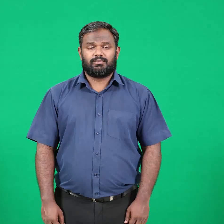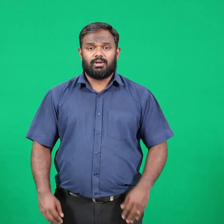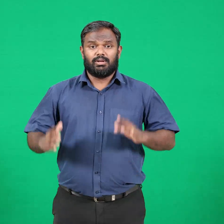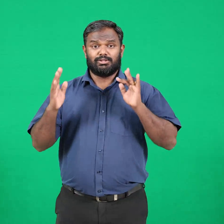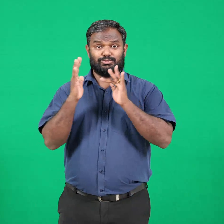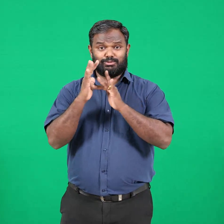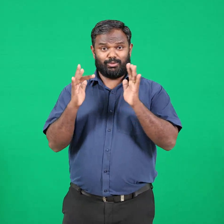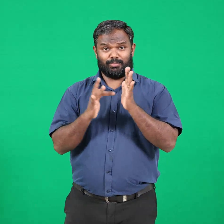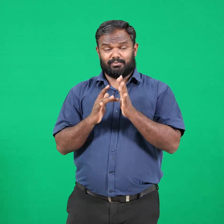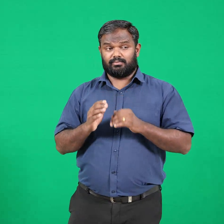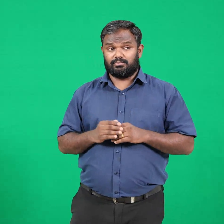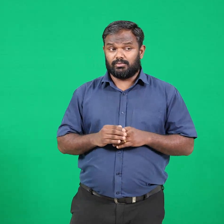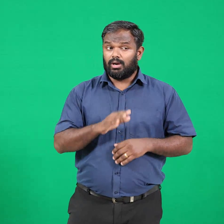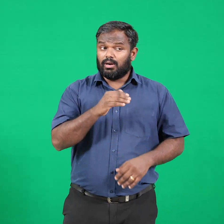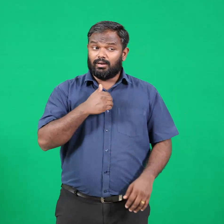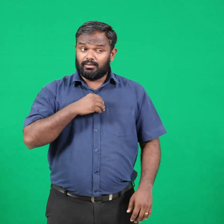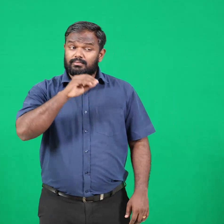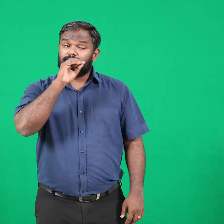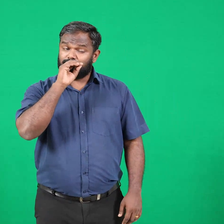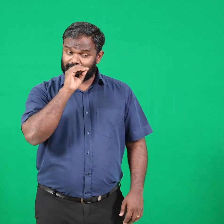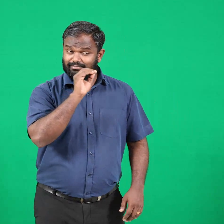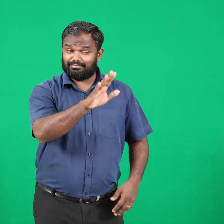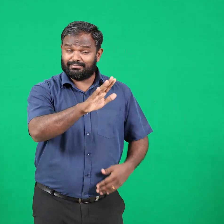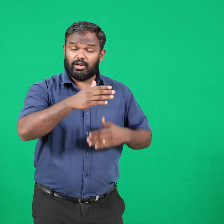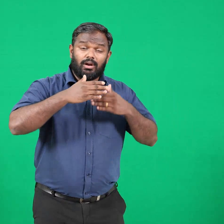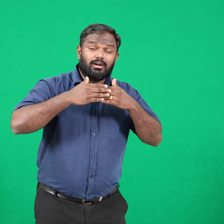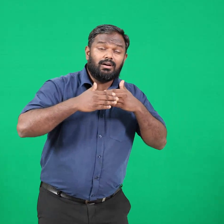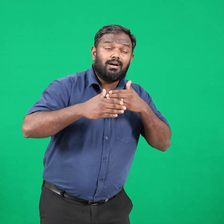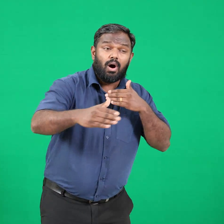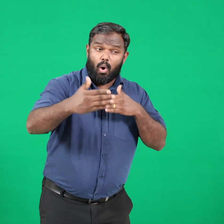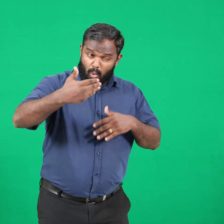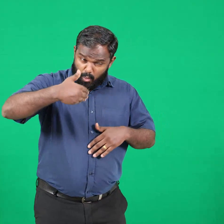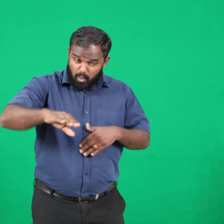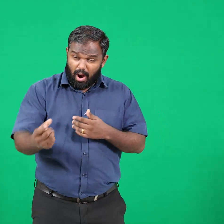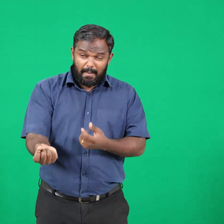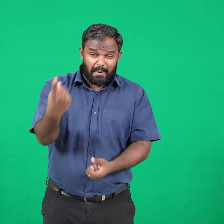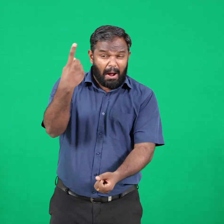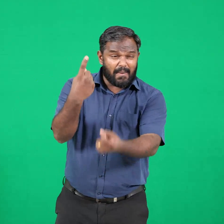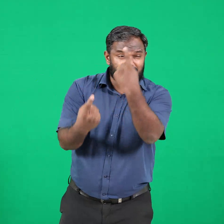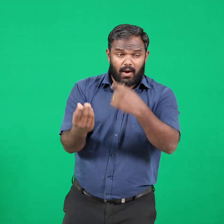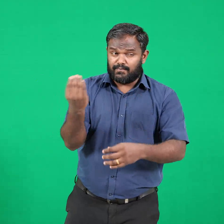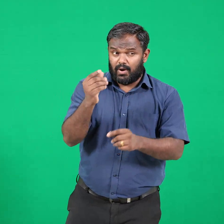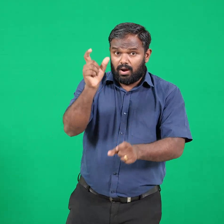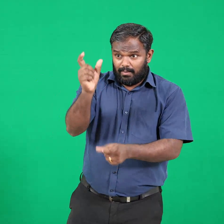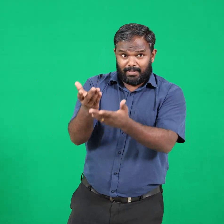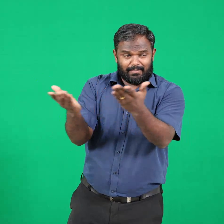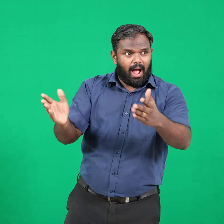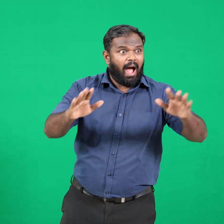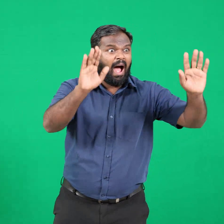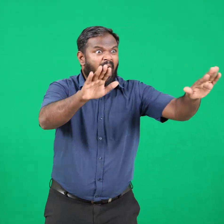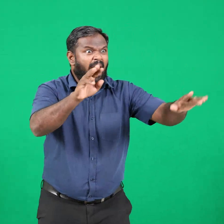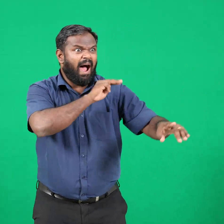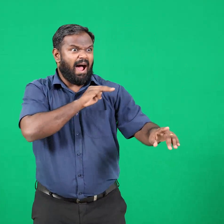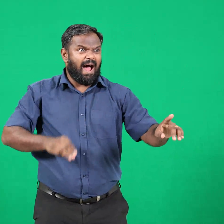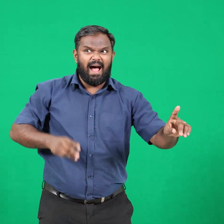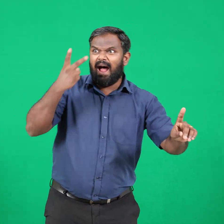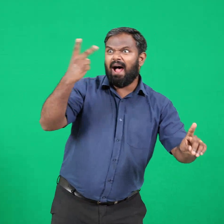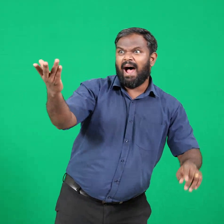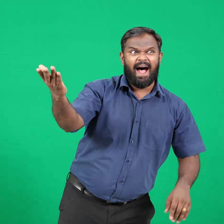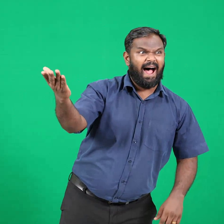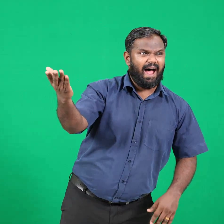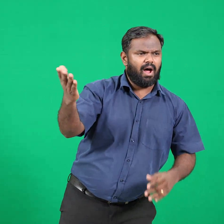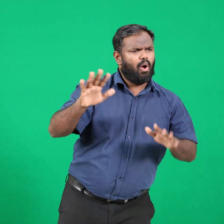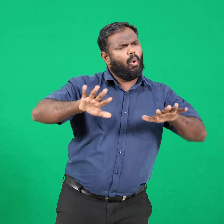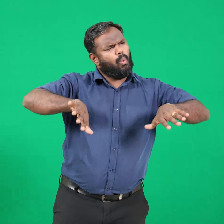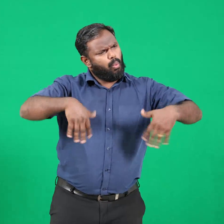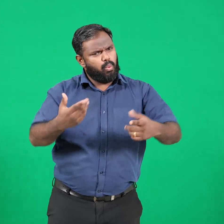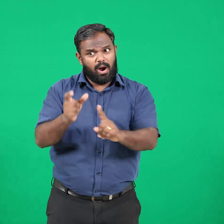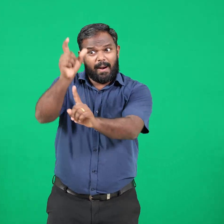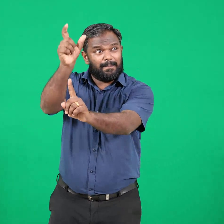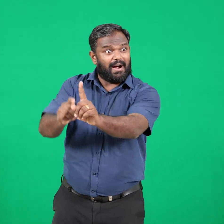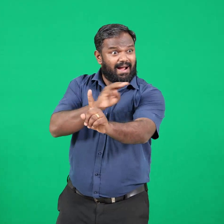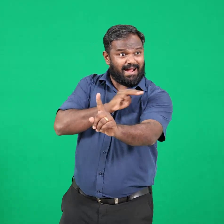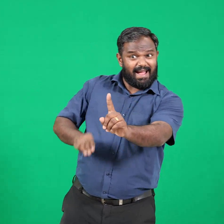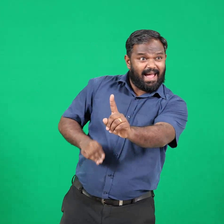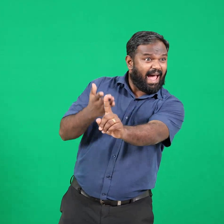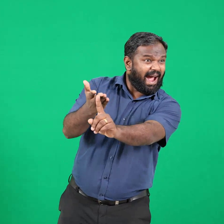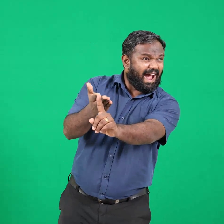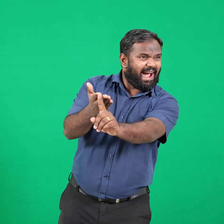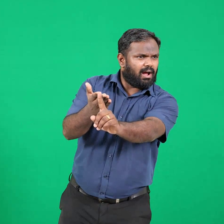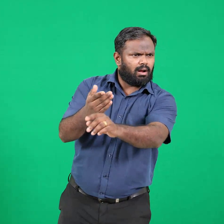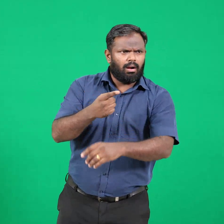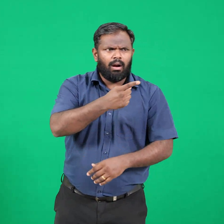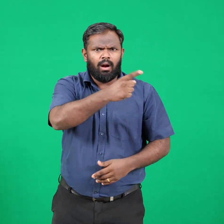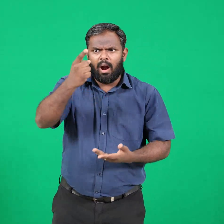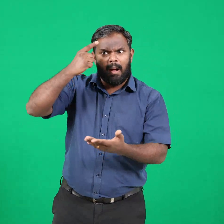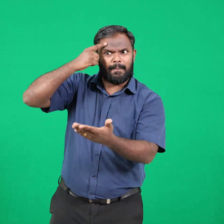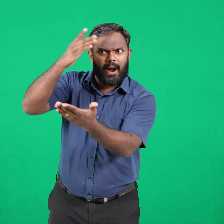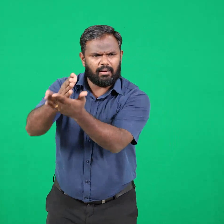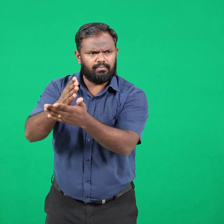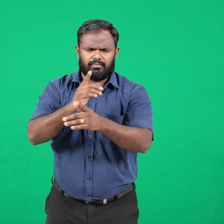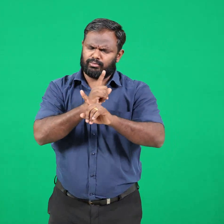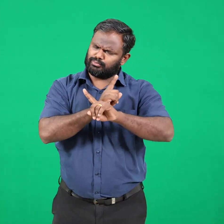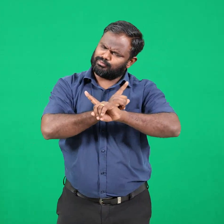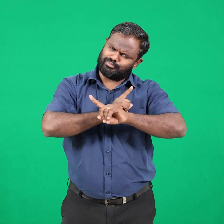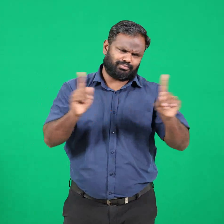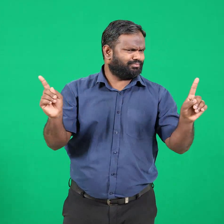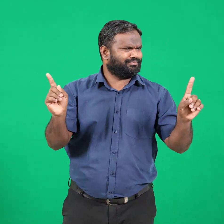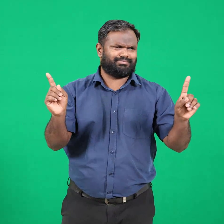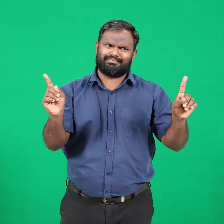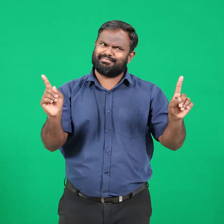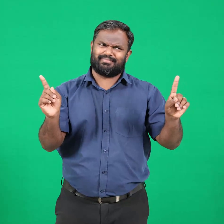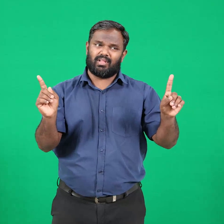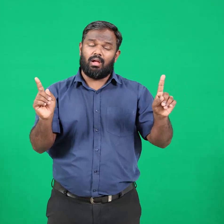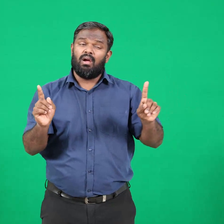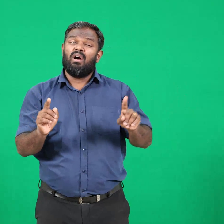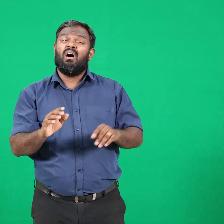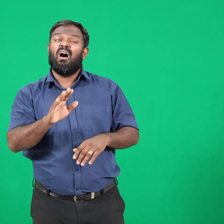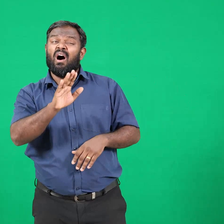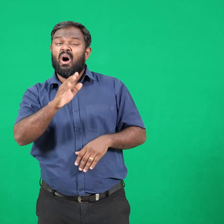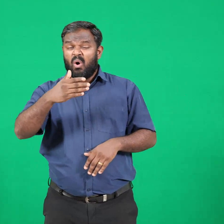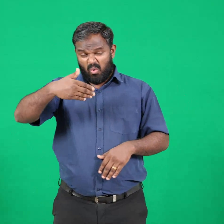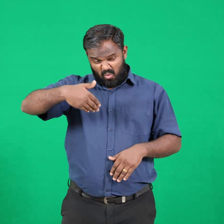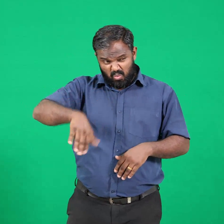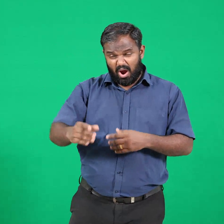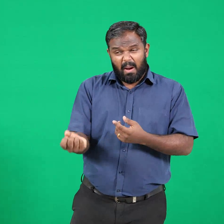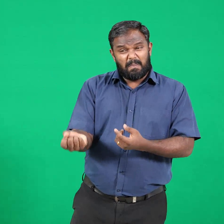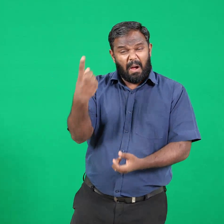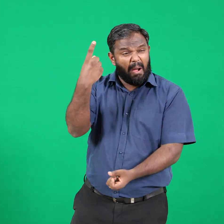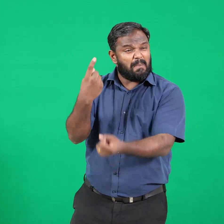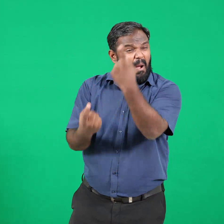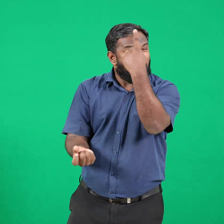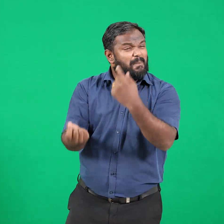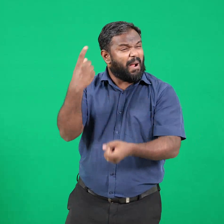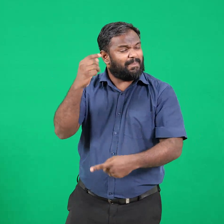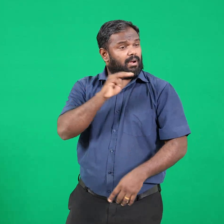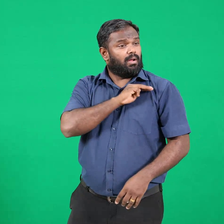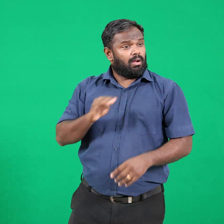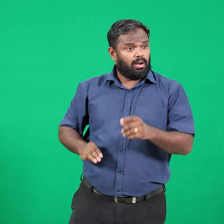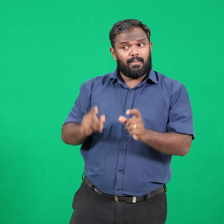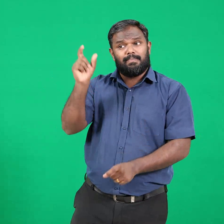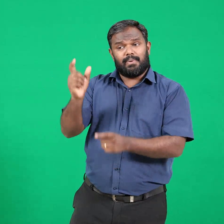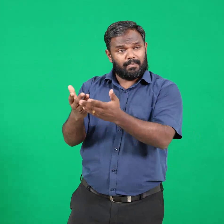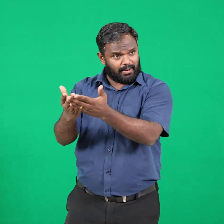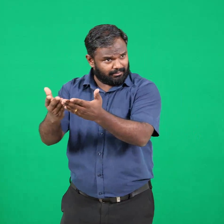At that time, if anyone says to you, ' Look, here is the Christ!' or ' There He is!' do not believe it.